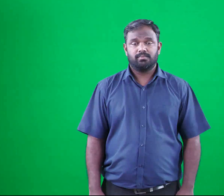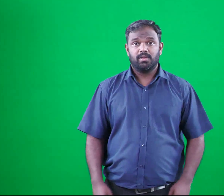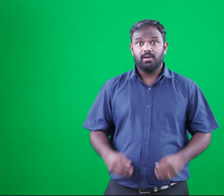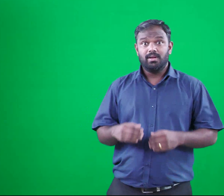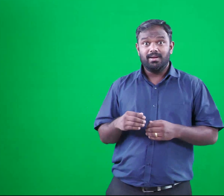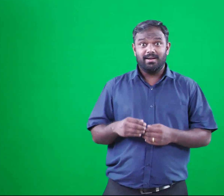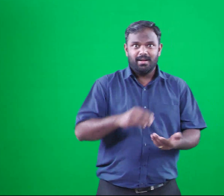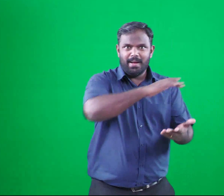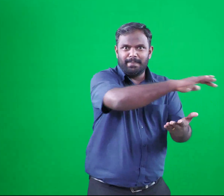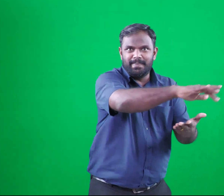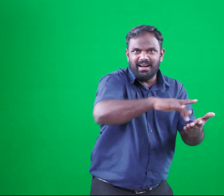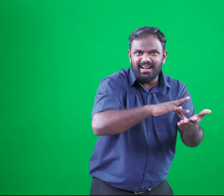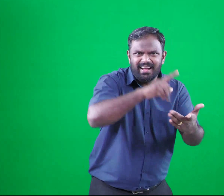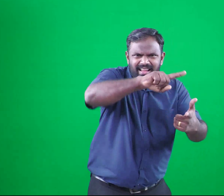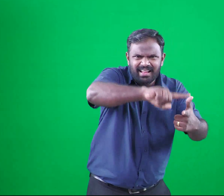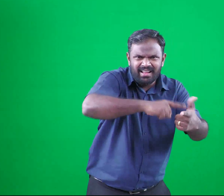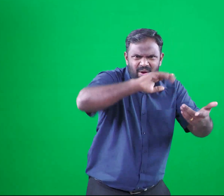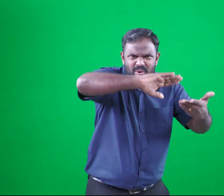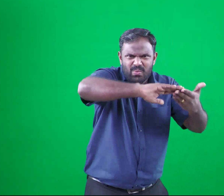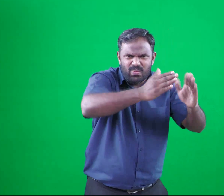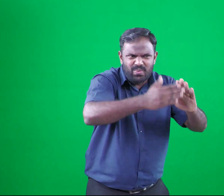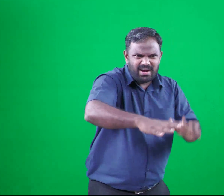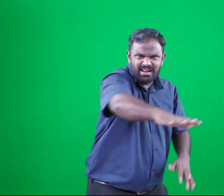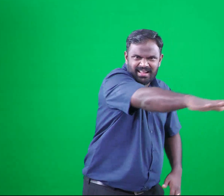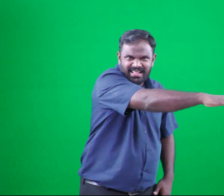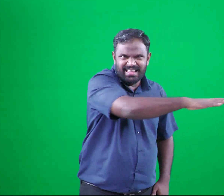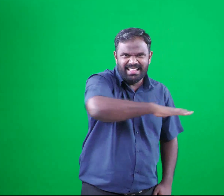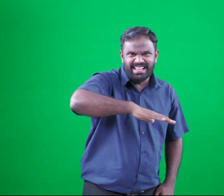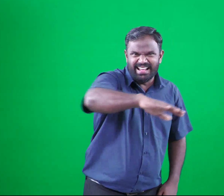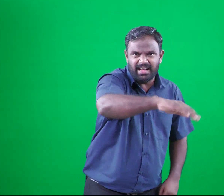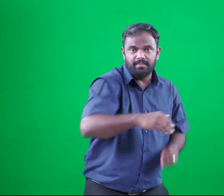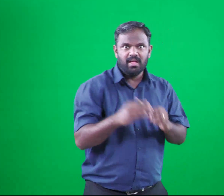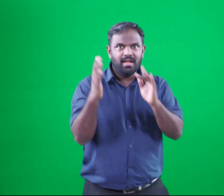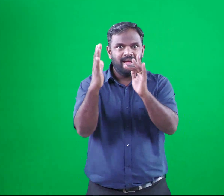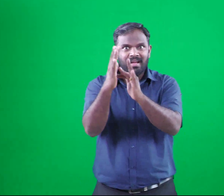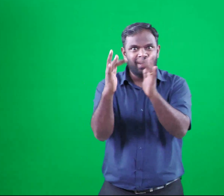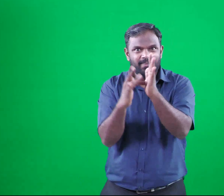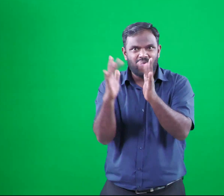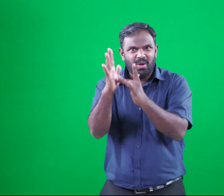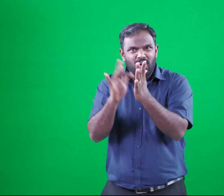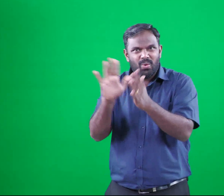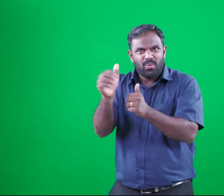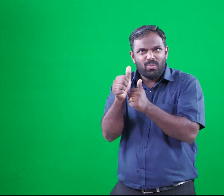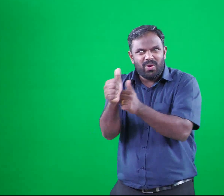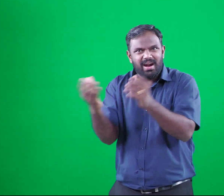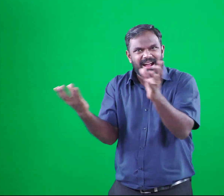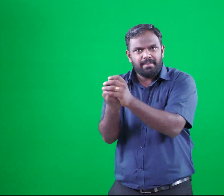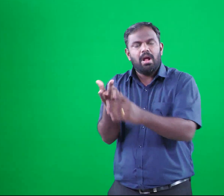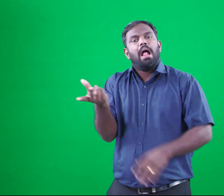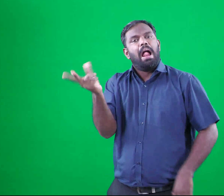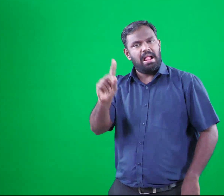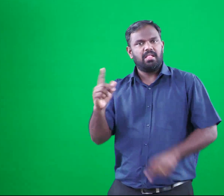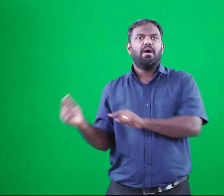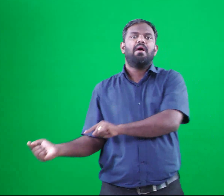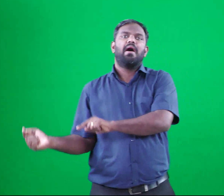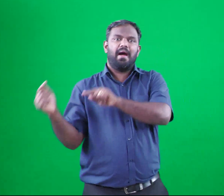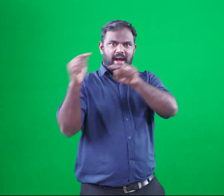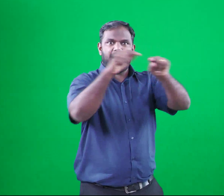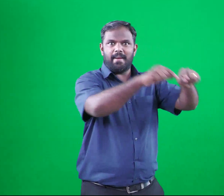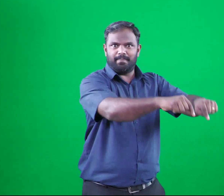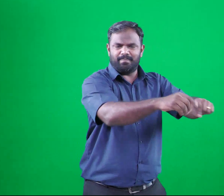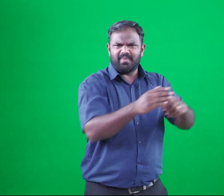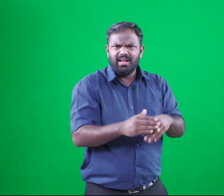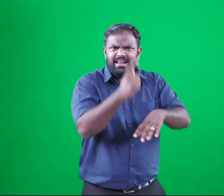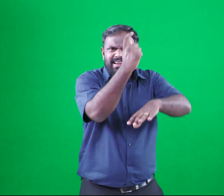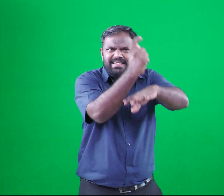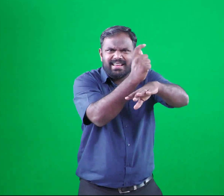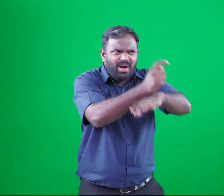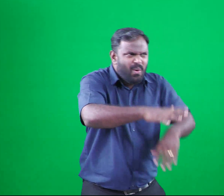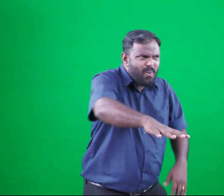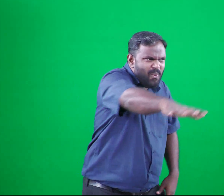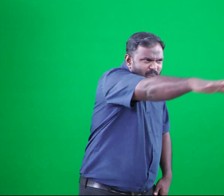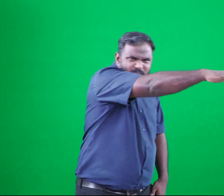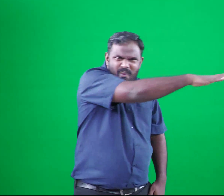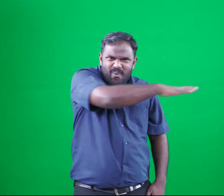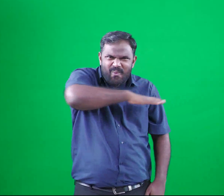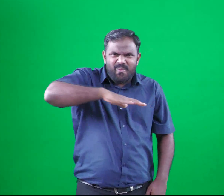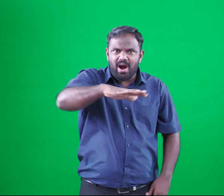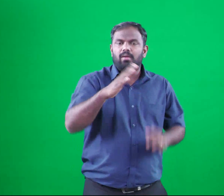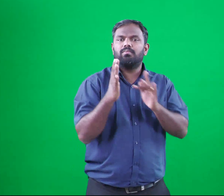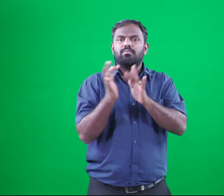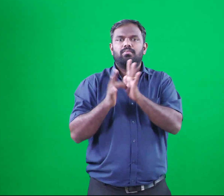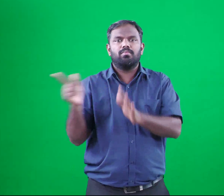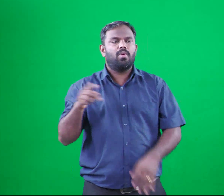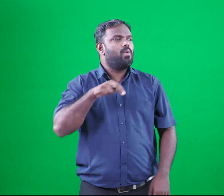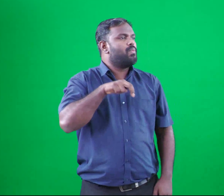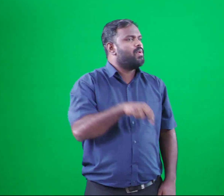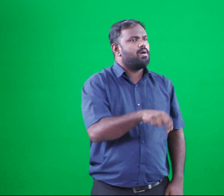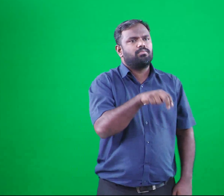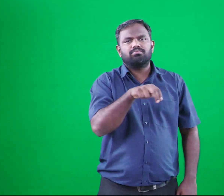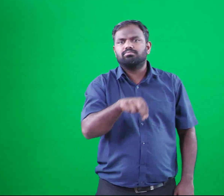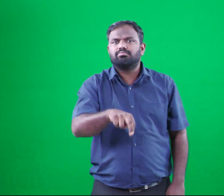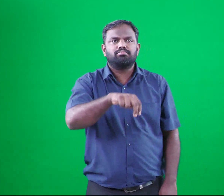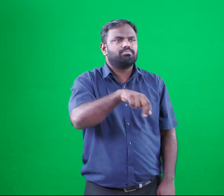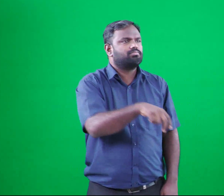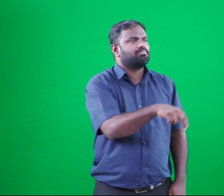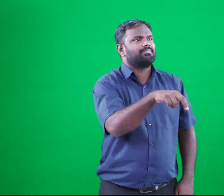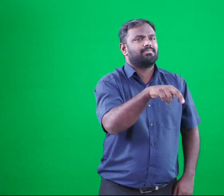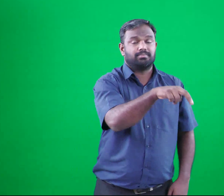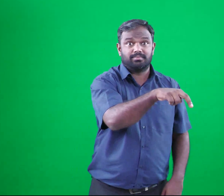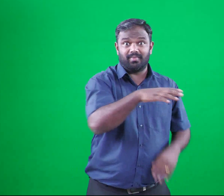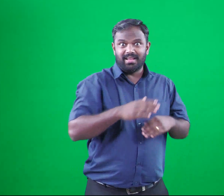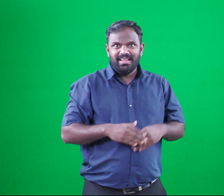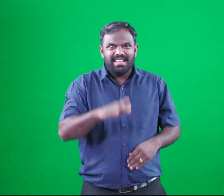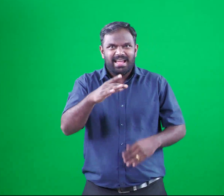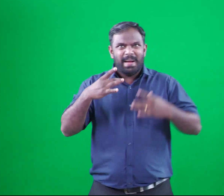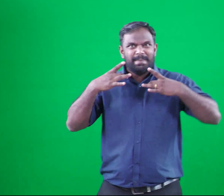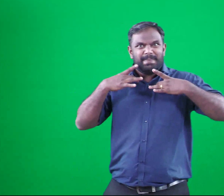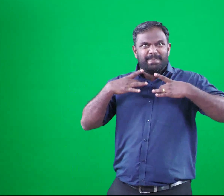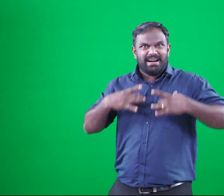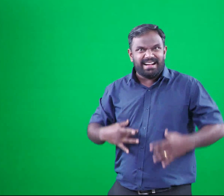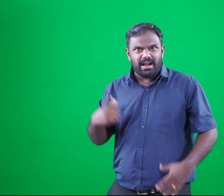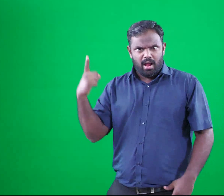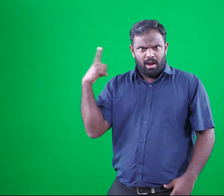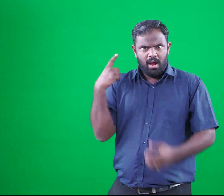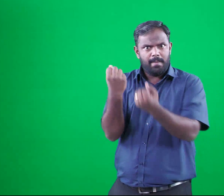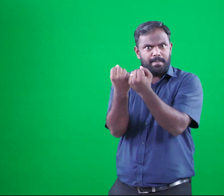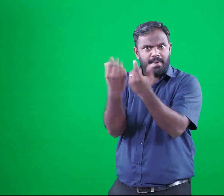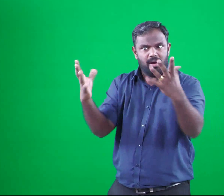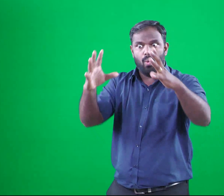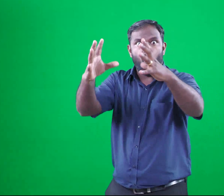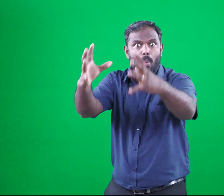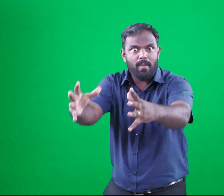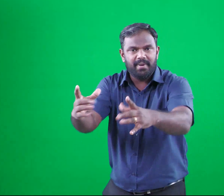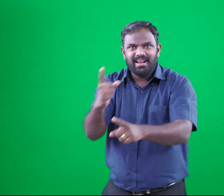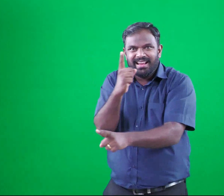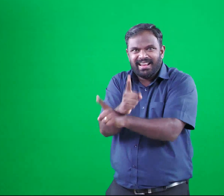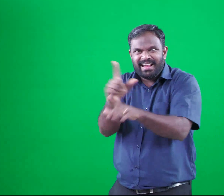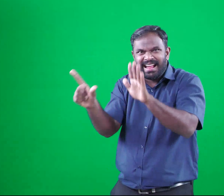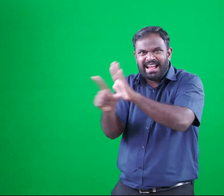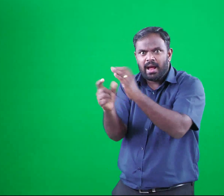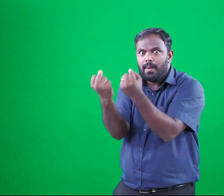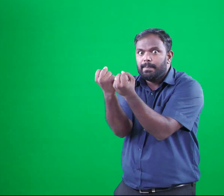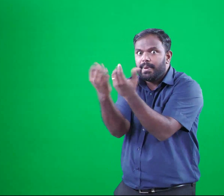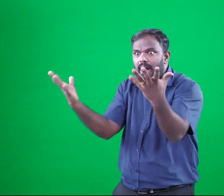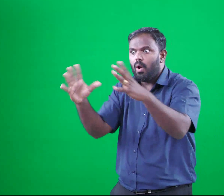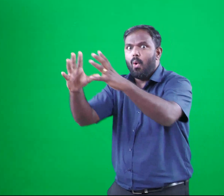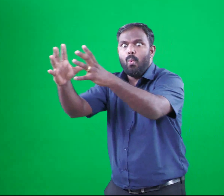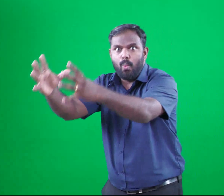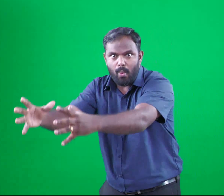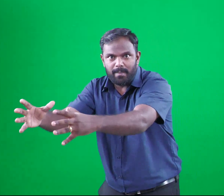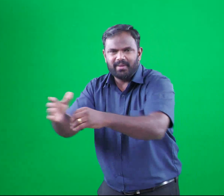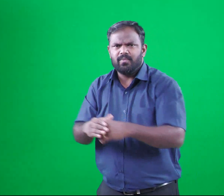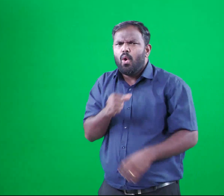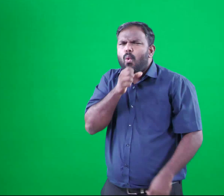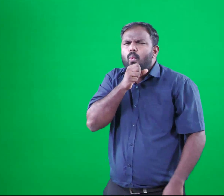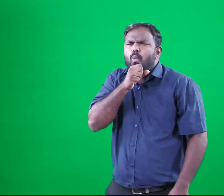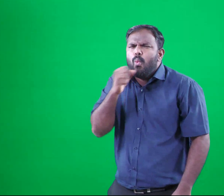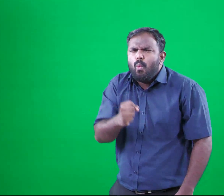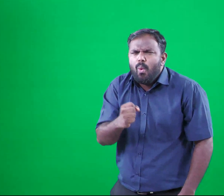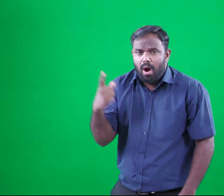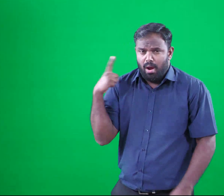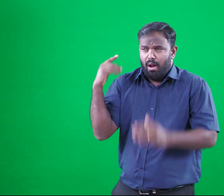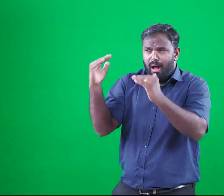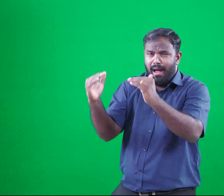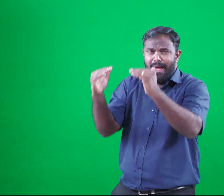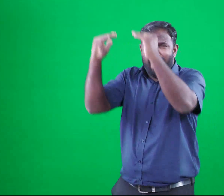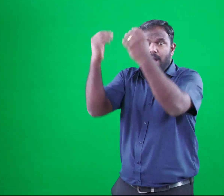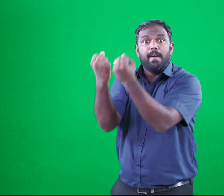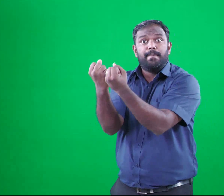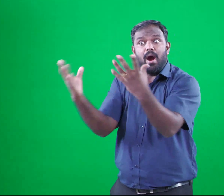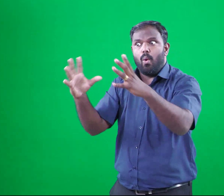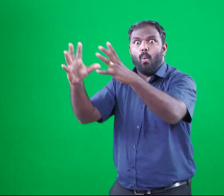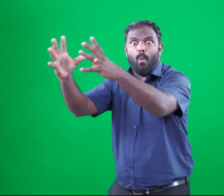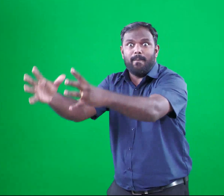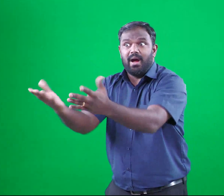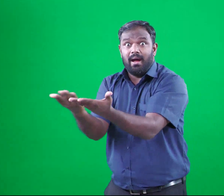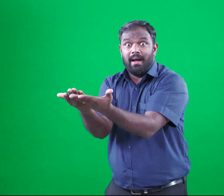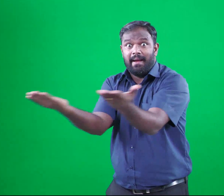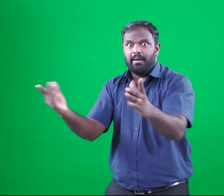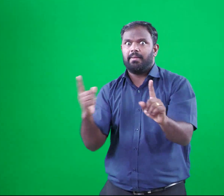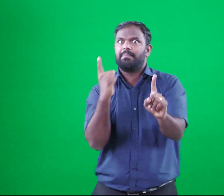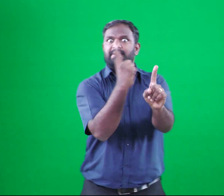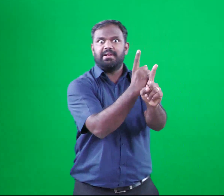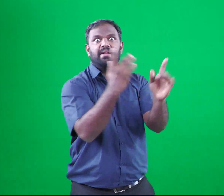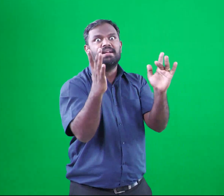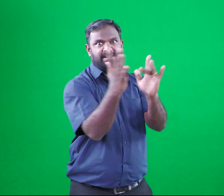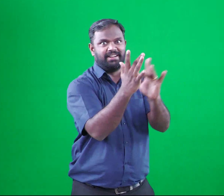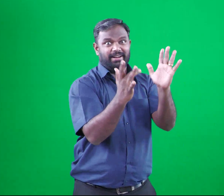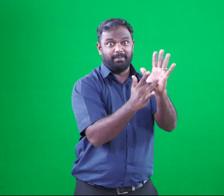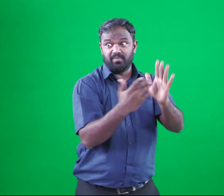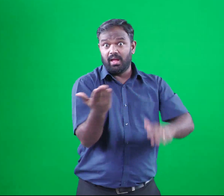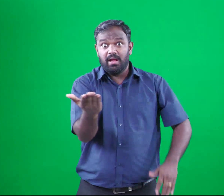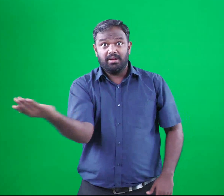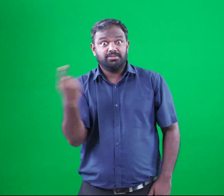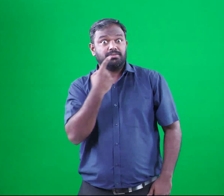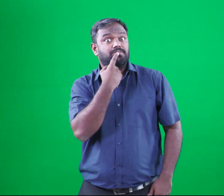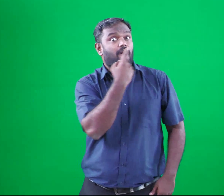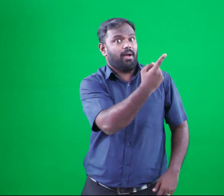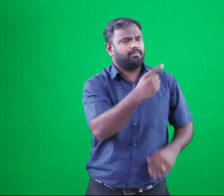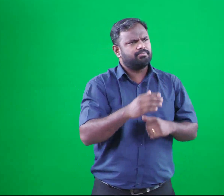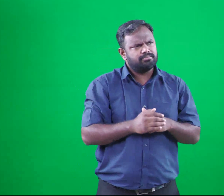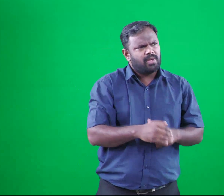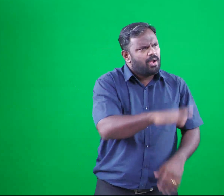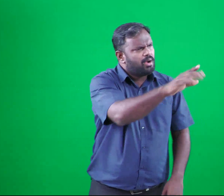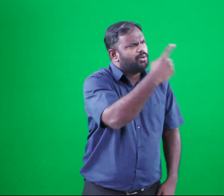After their return to Jerusalem, Jesus was walking in the temple courts, and the chief priests, scribes, and elders came up to Him.